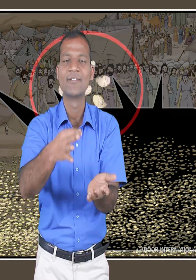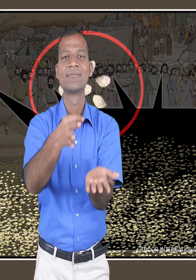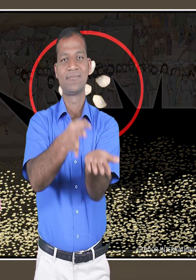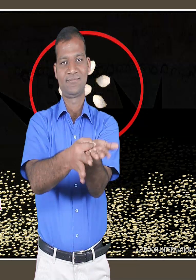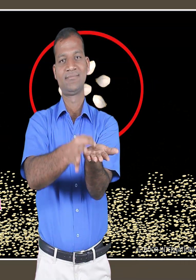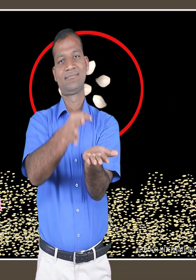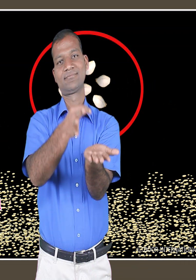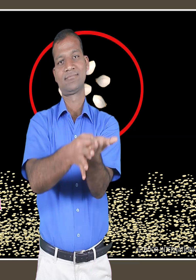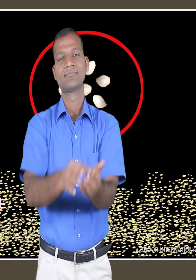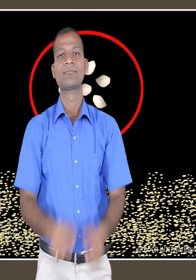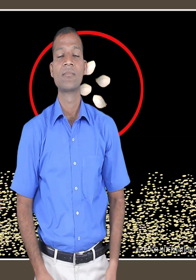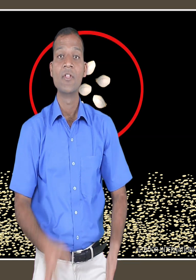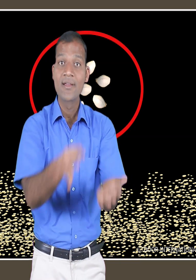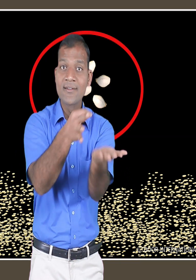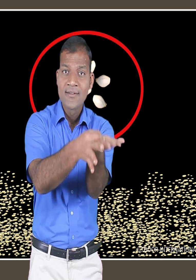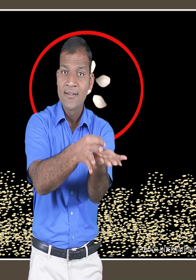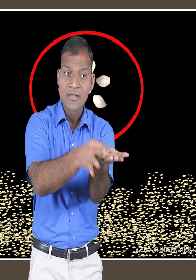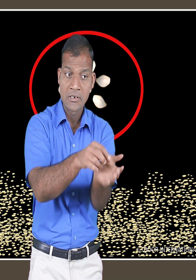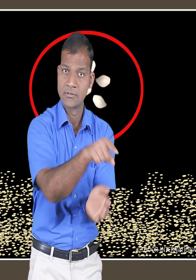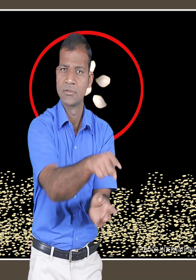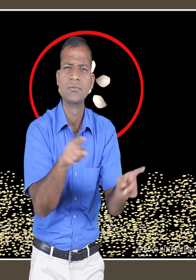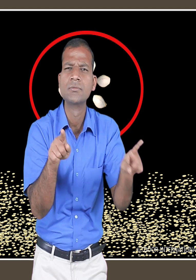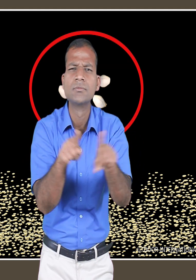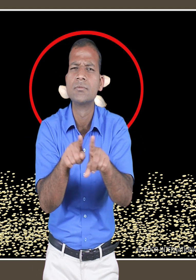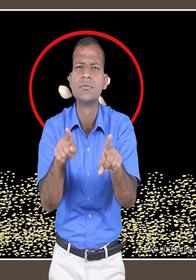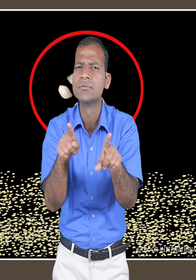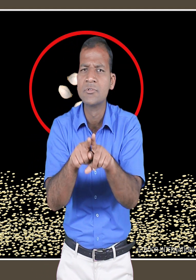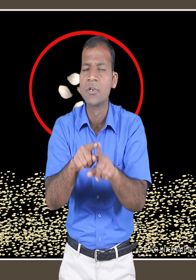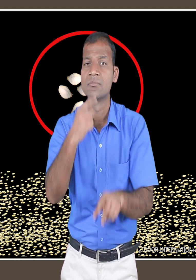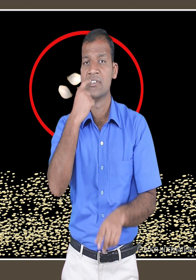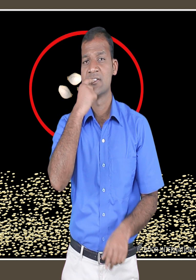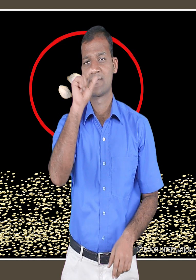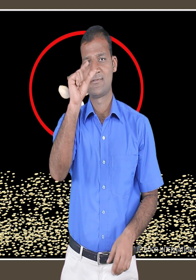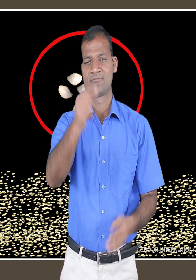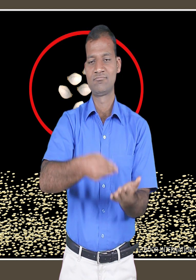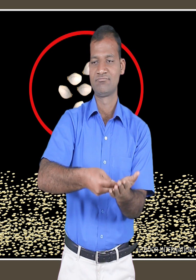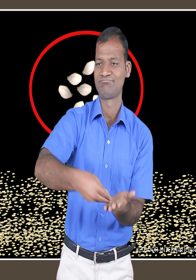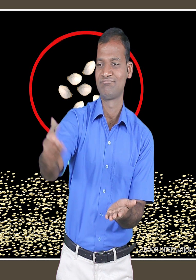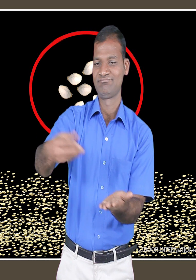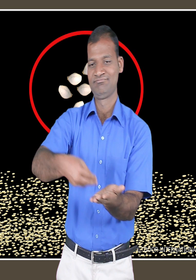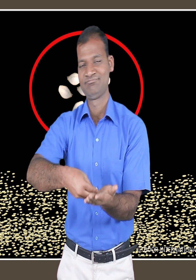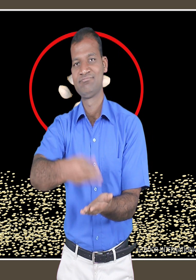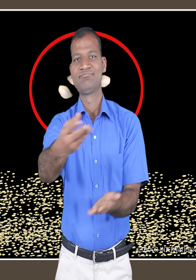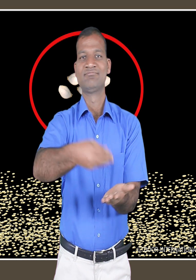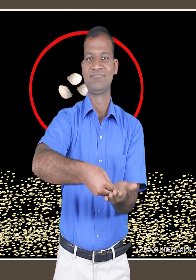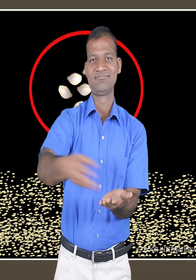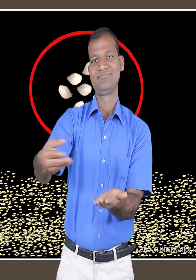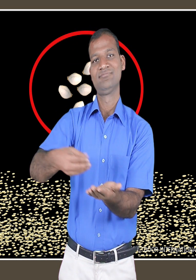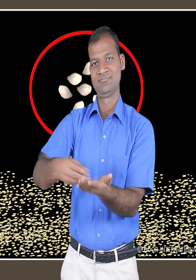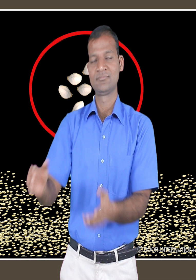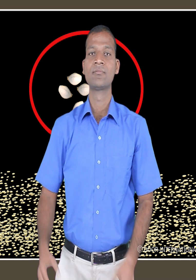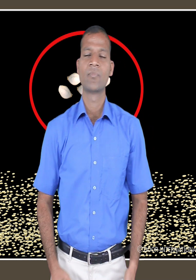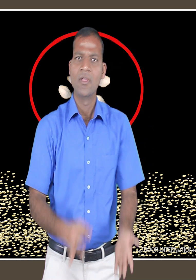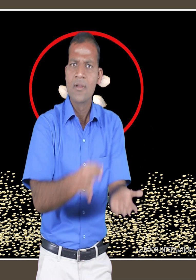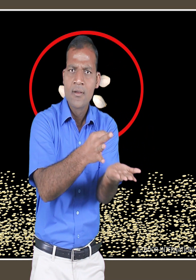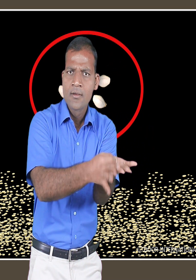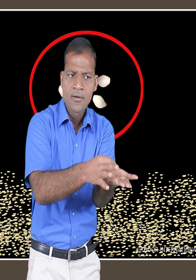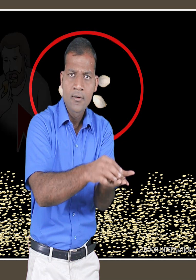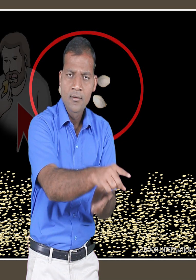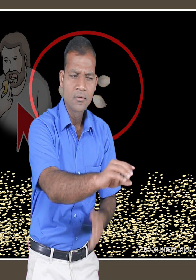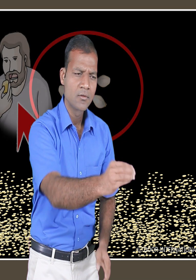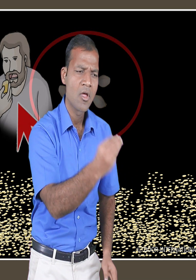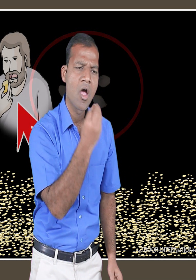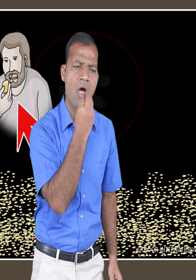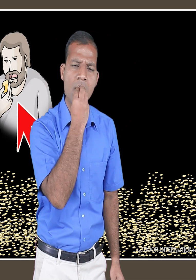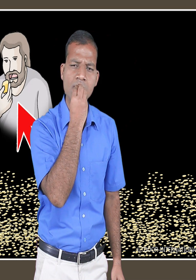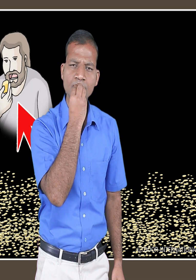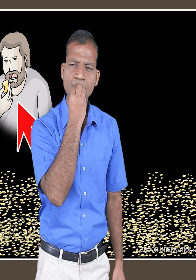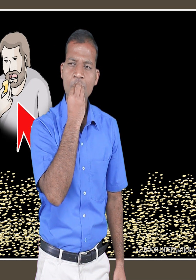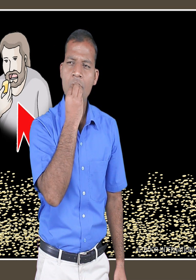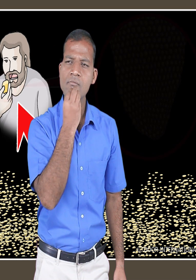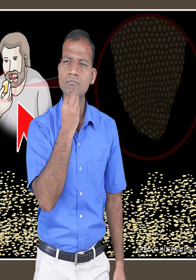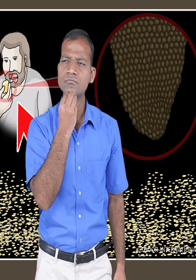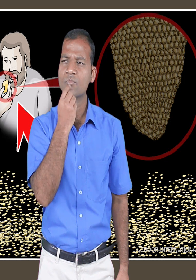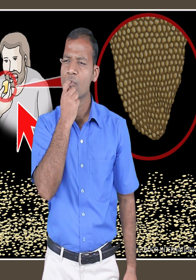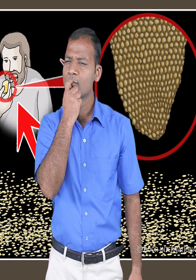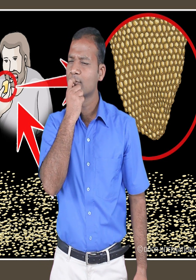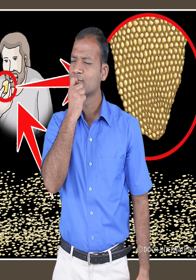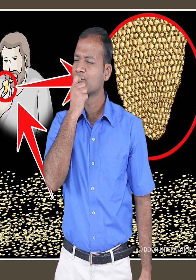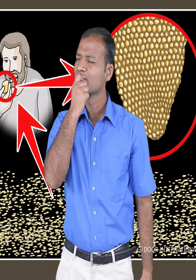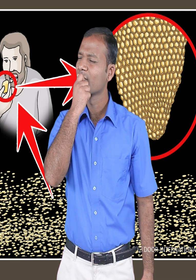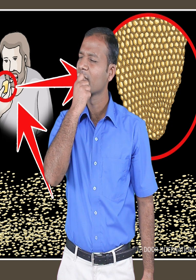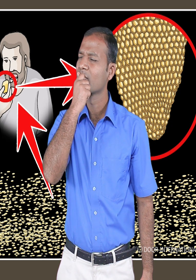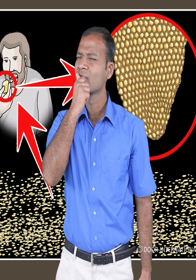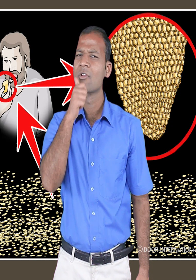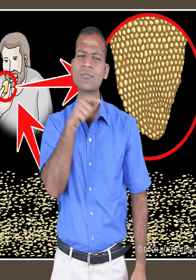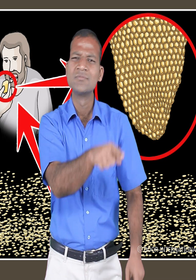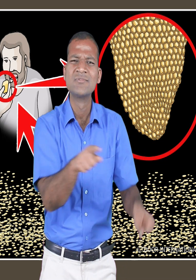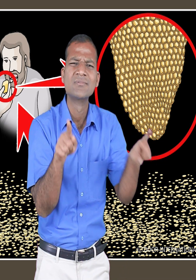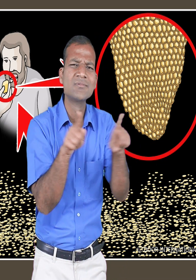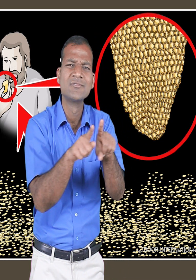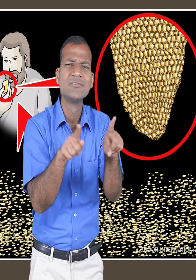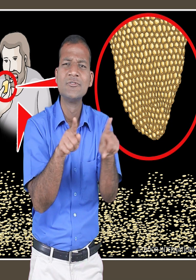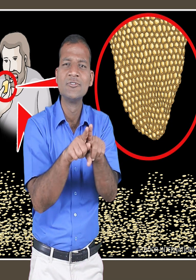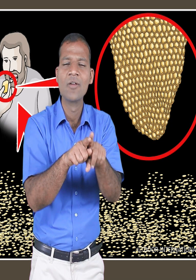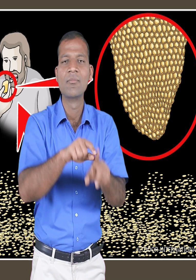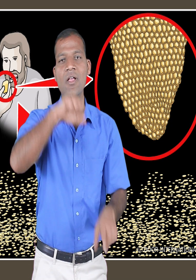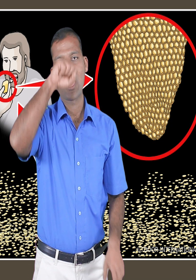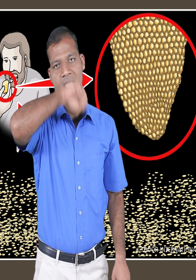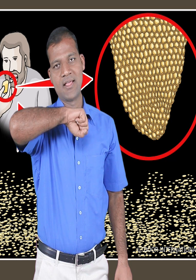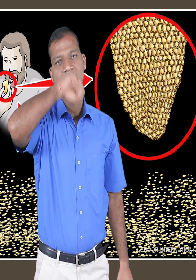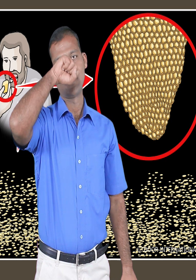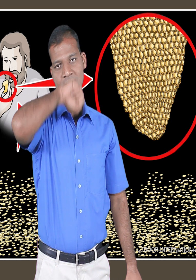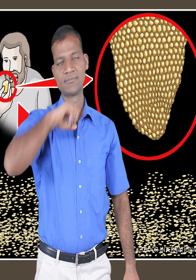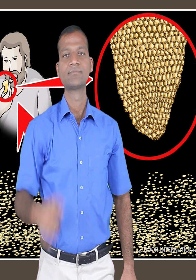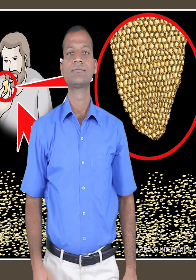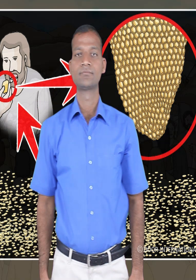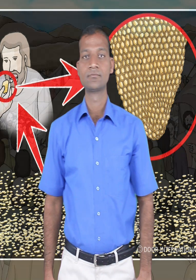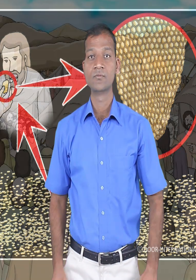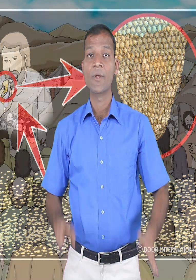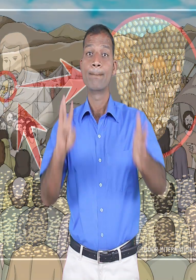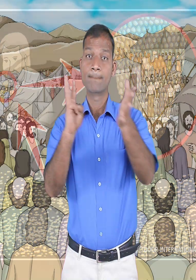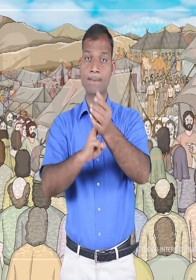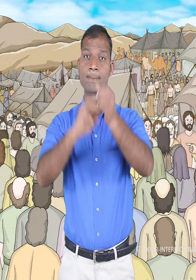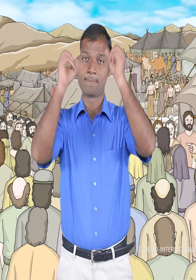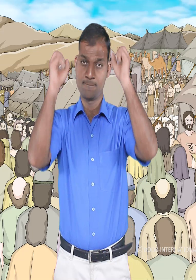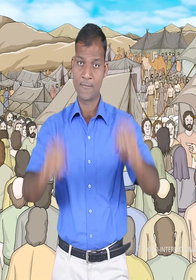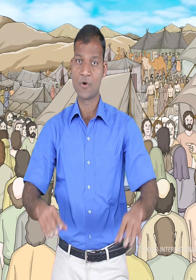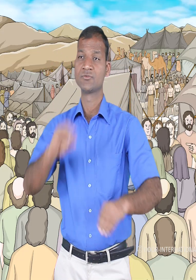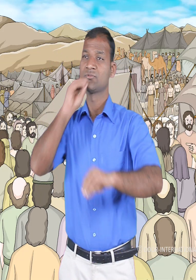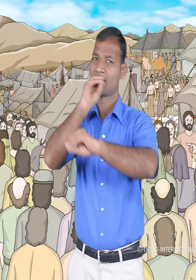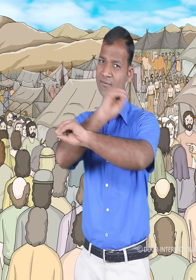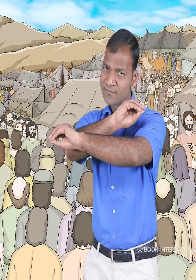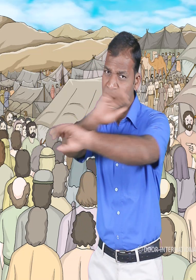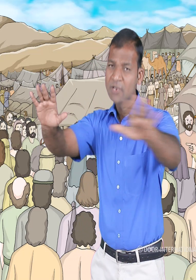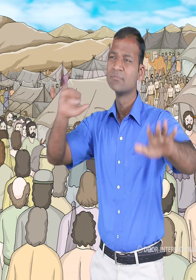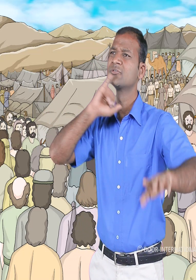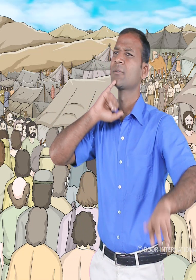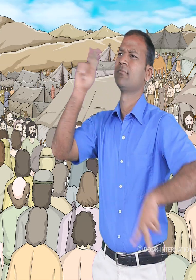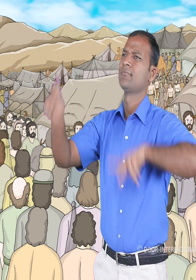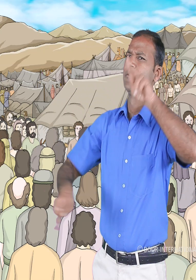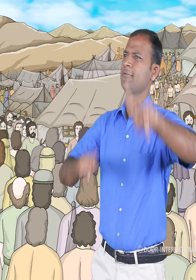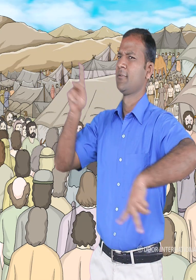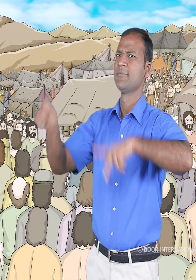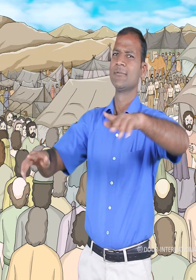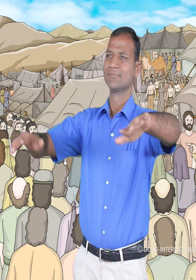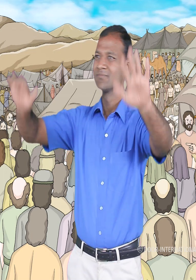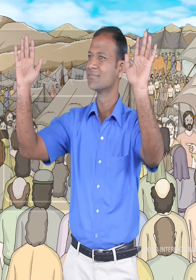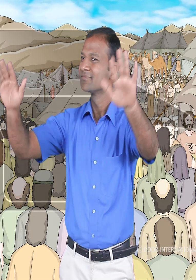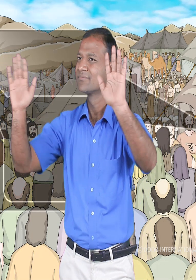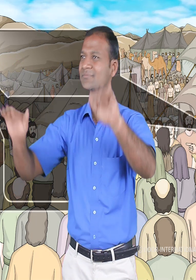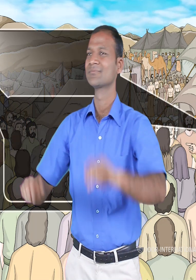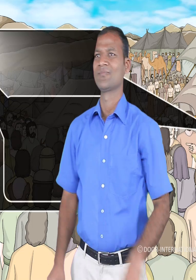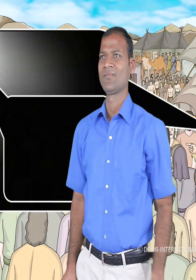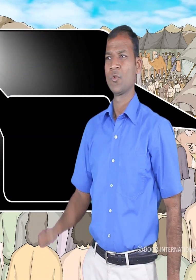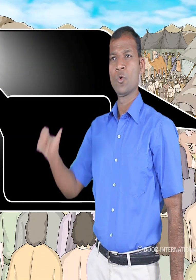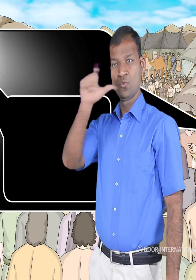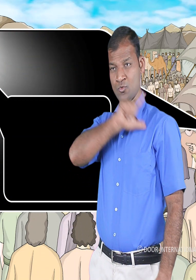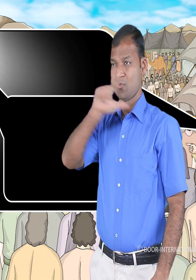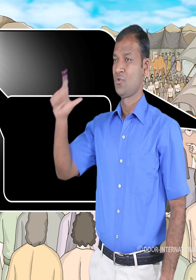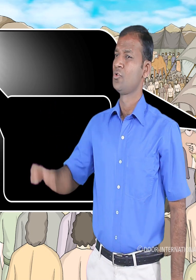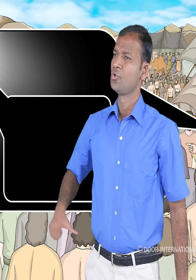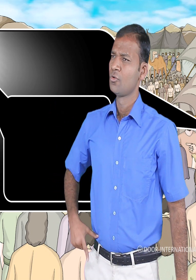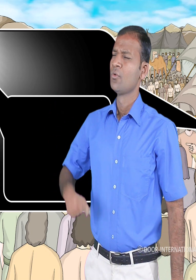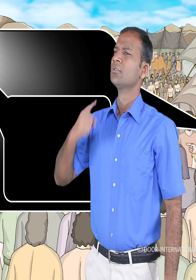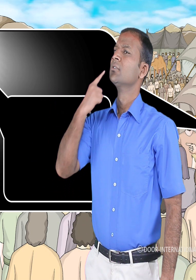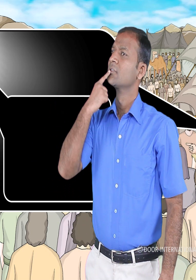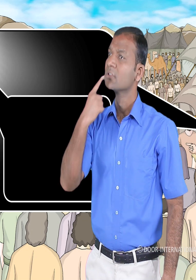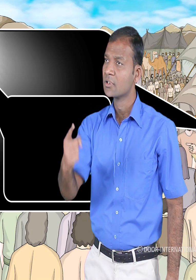It was white like coriander seed and tasted like wafers made with honey.